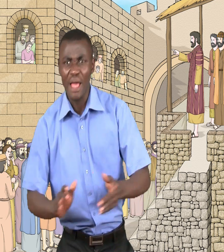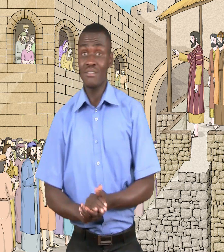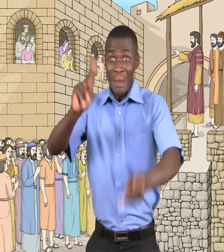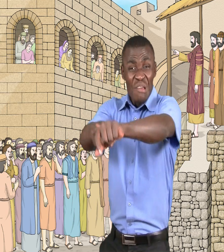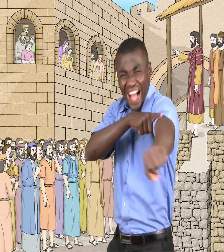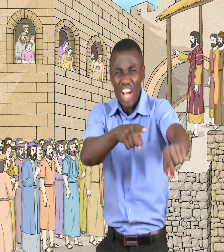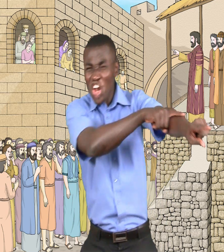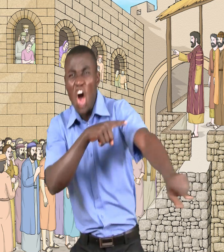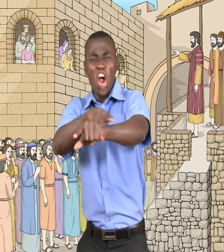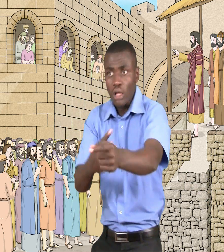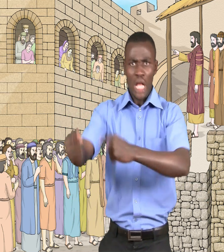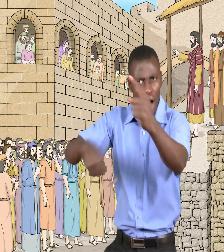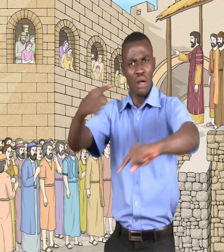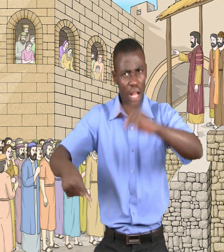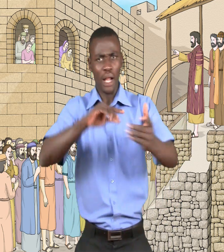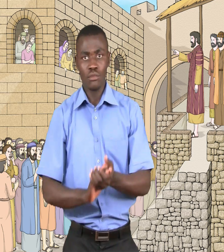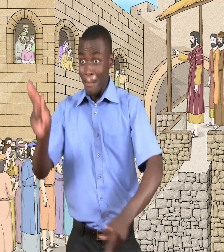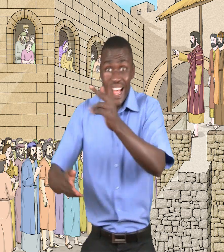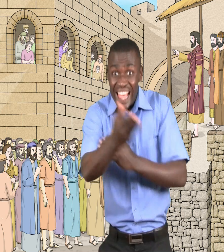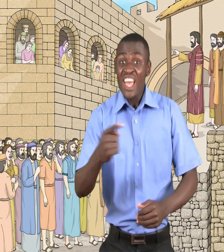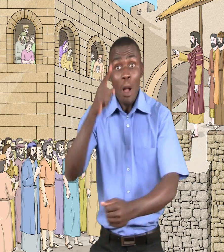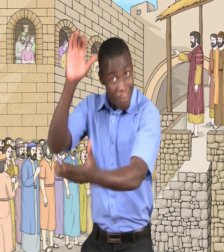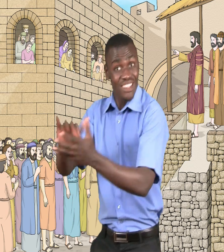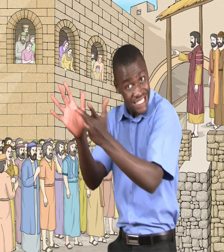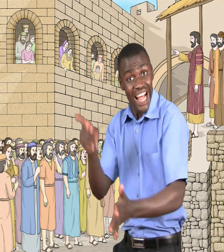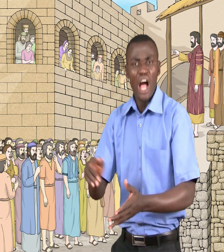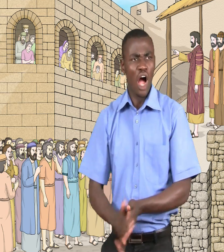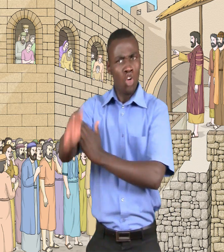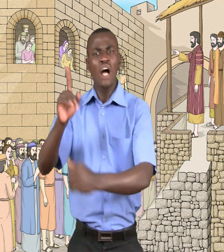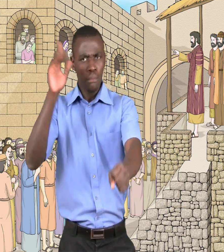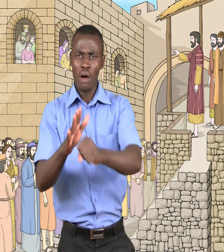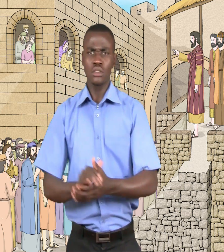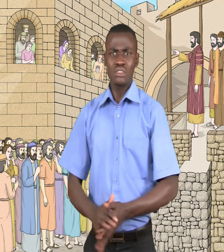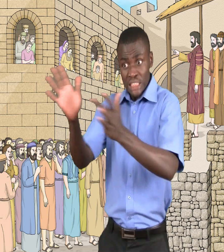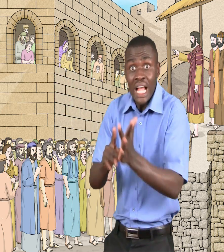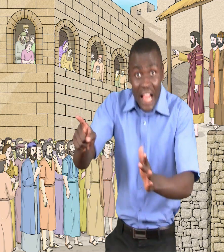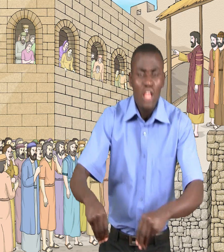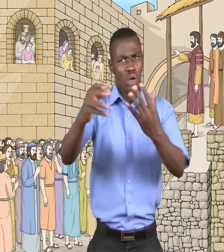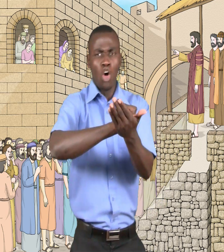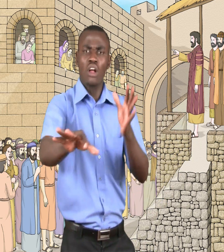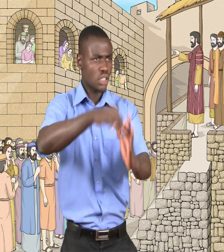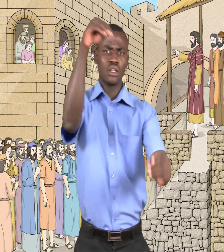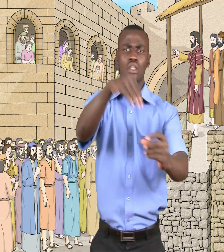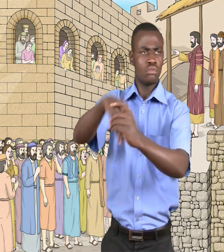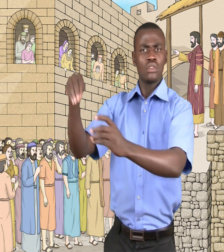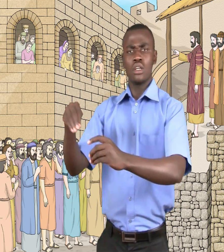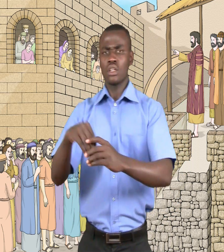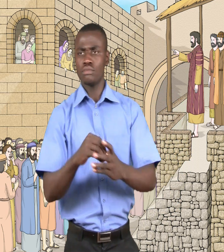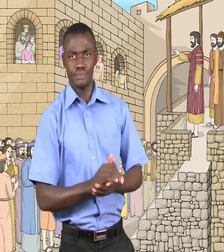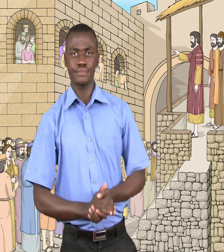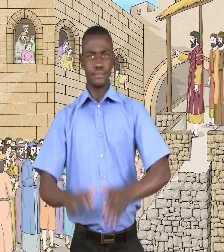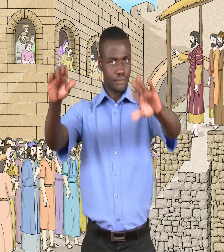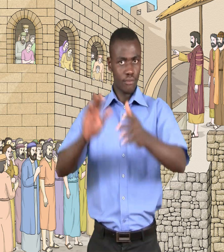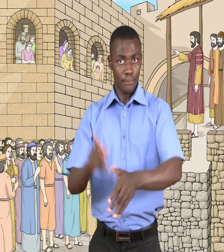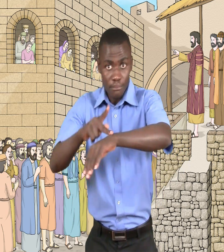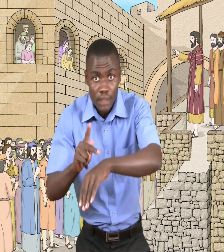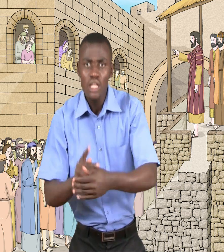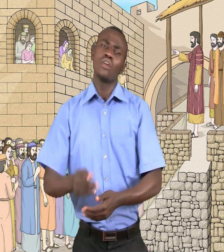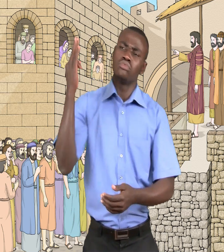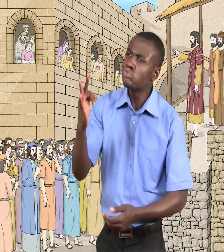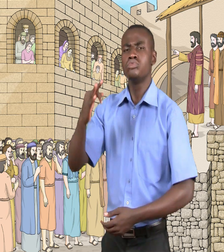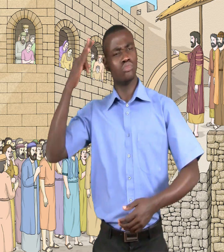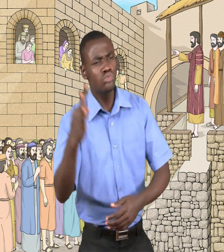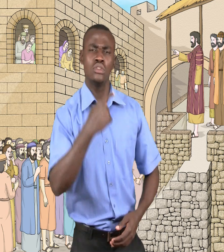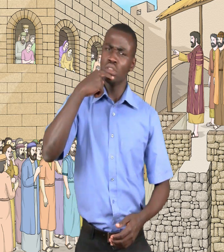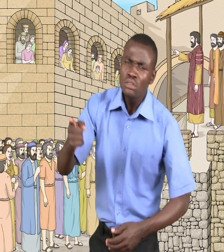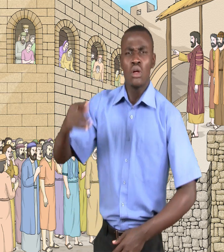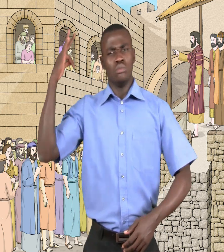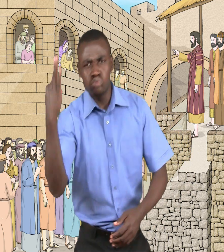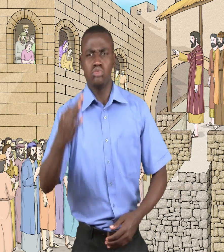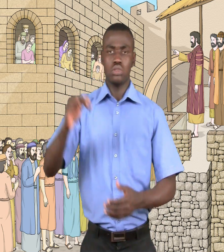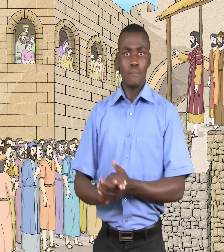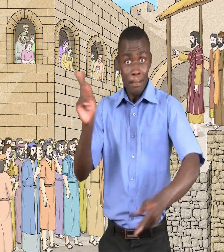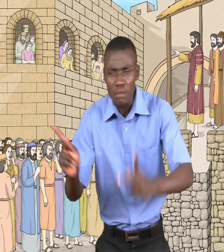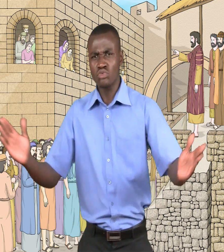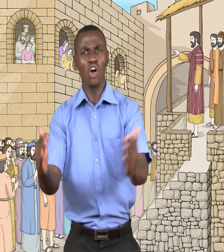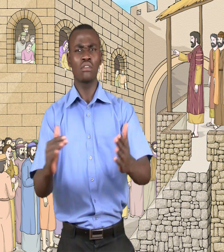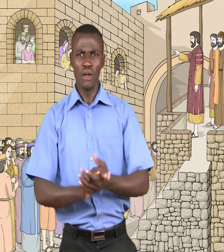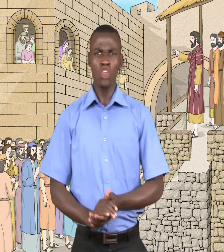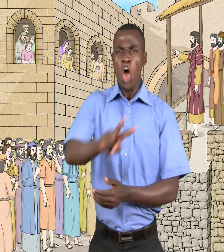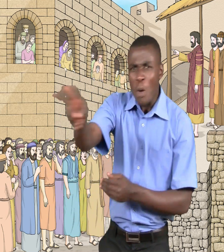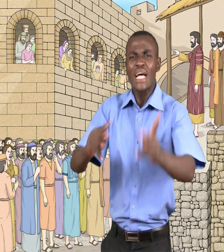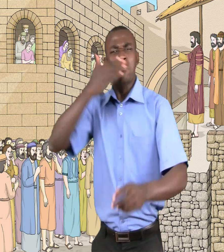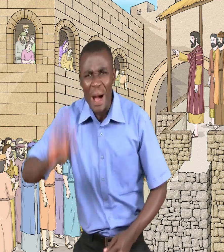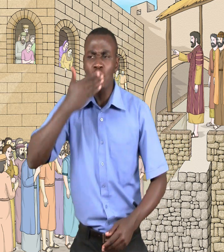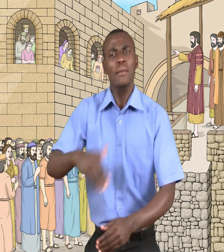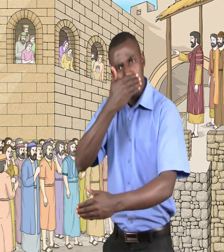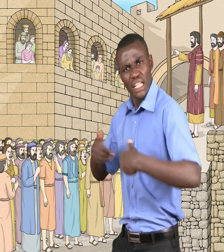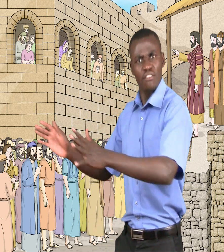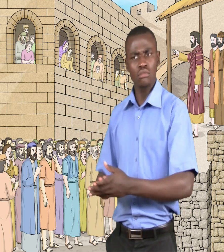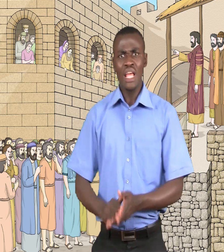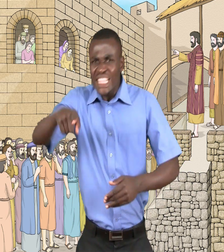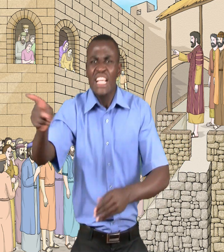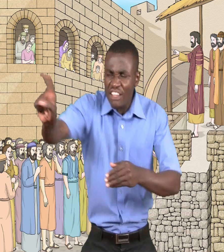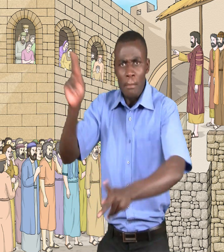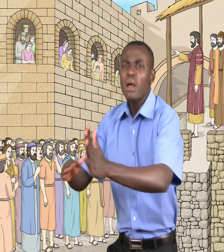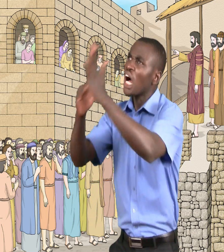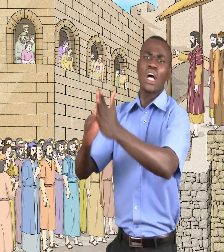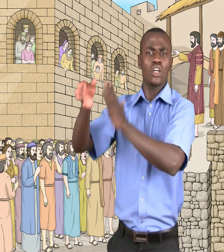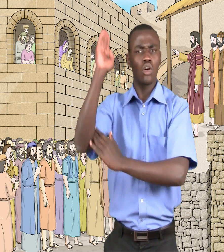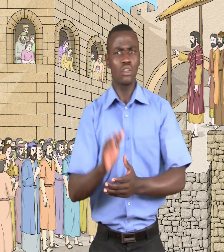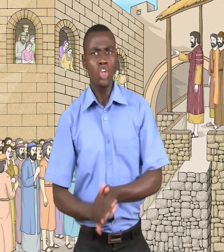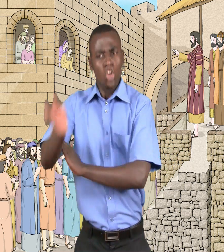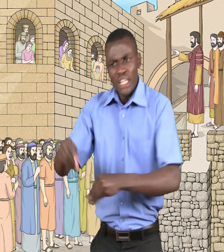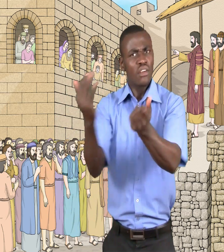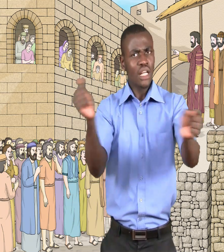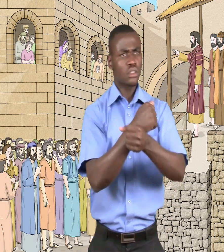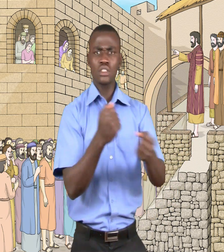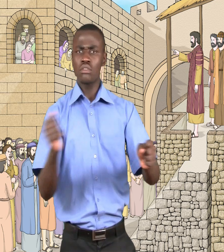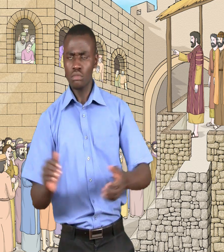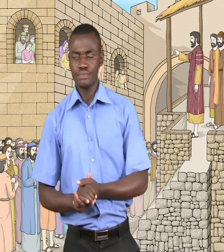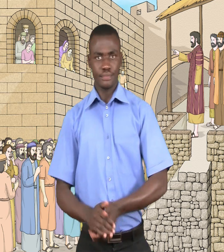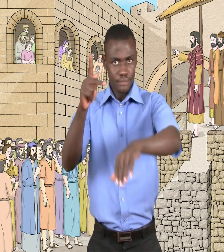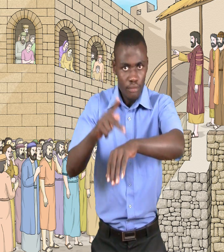This promise belongs to you and your children and to all who are far off—to all whom the Lord our God will call to Himself.”